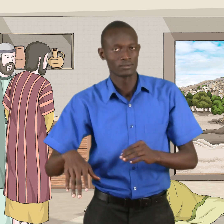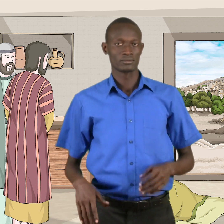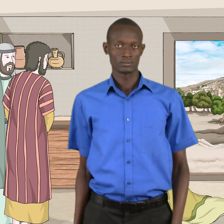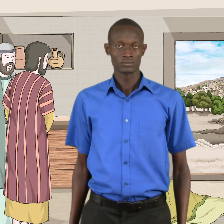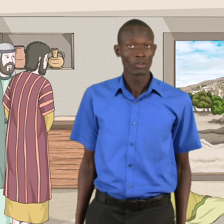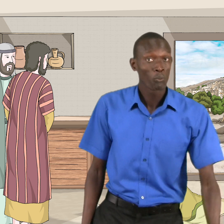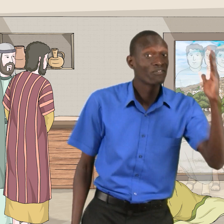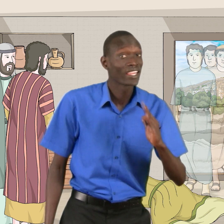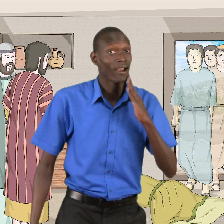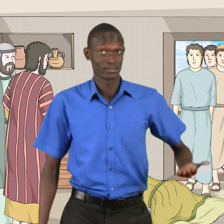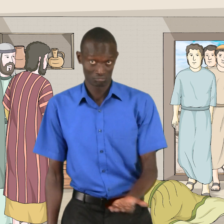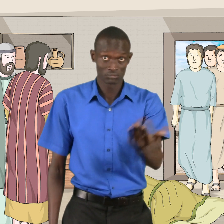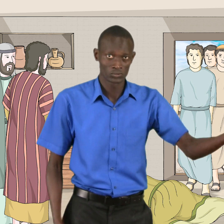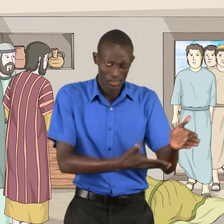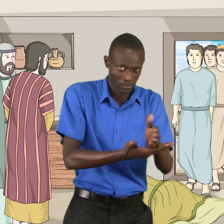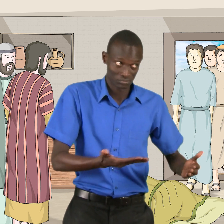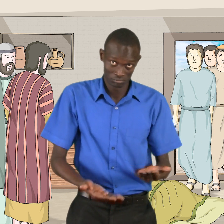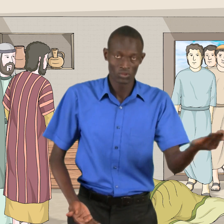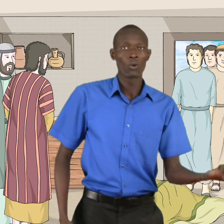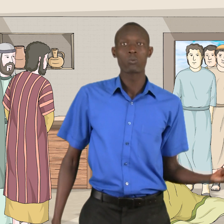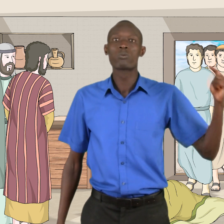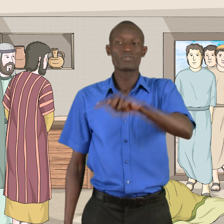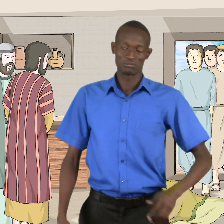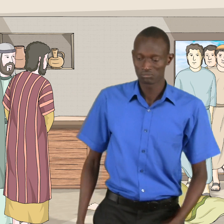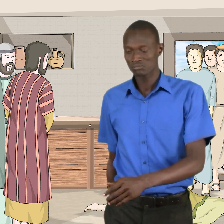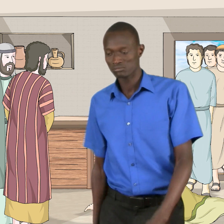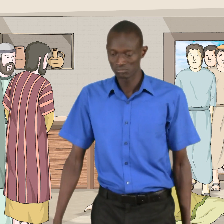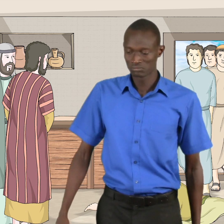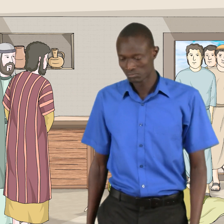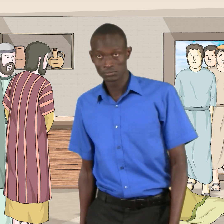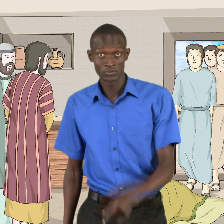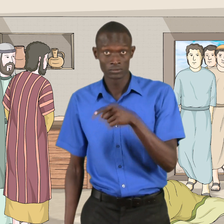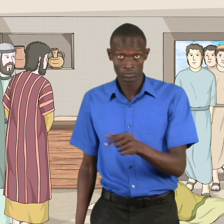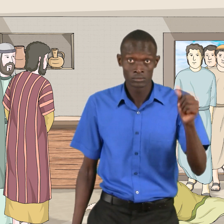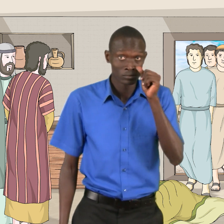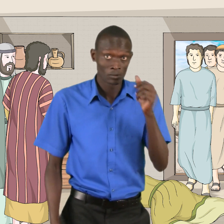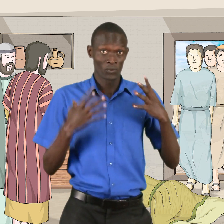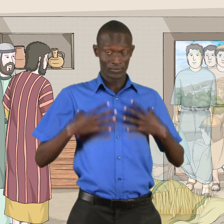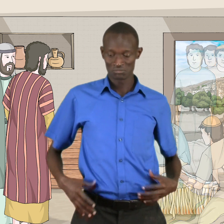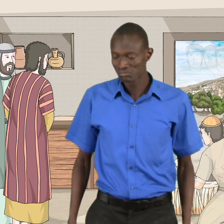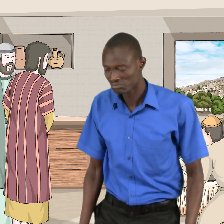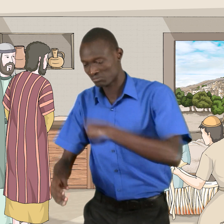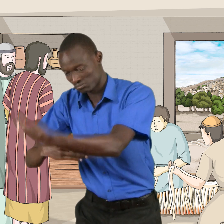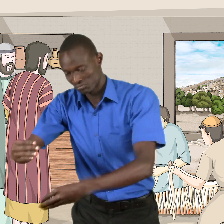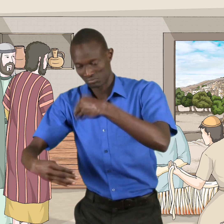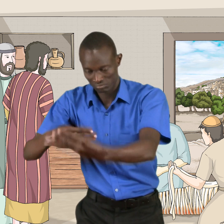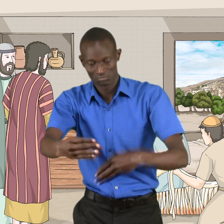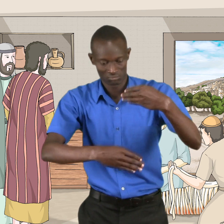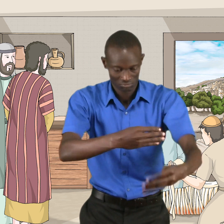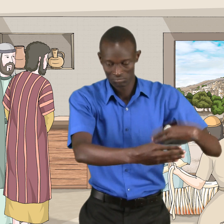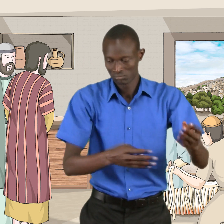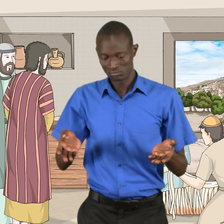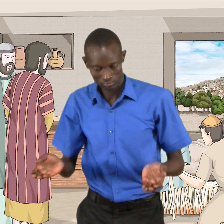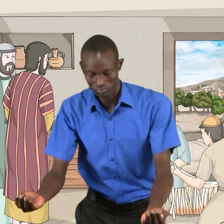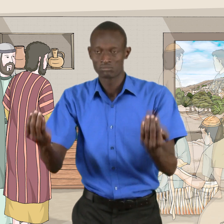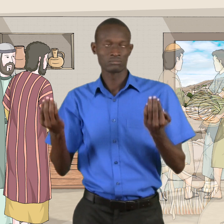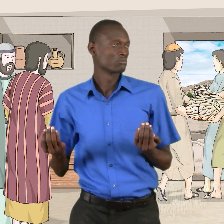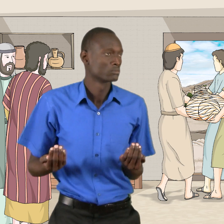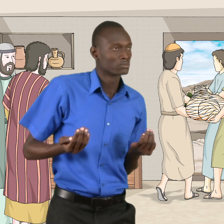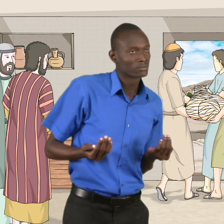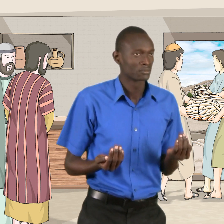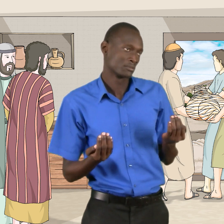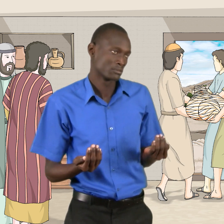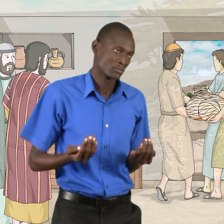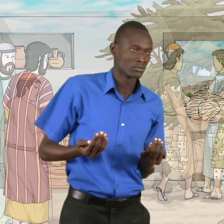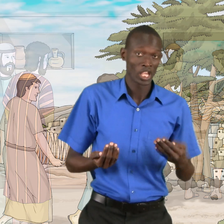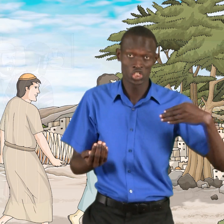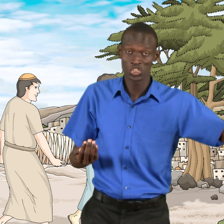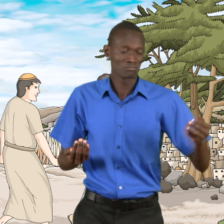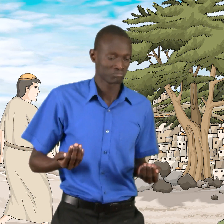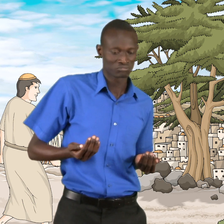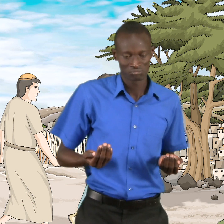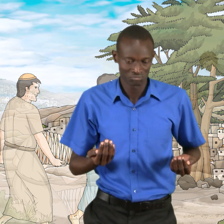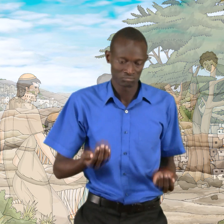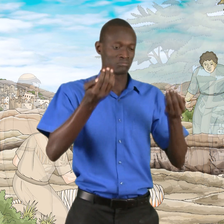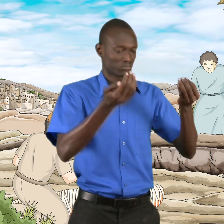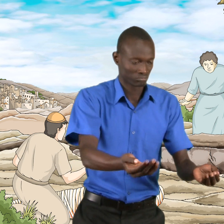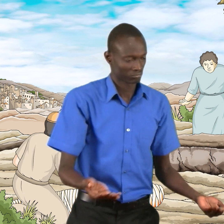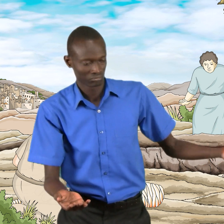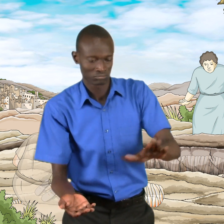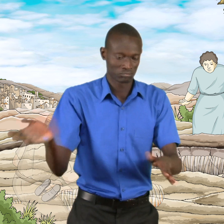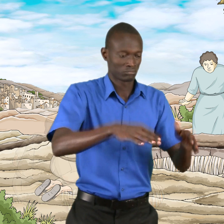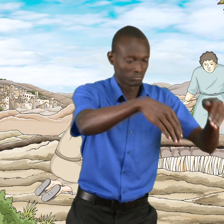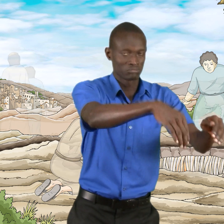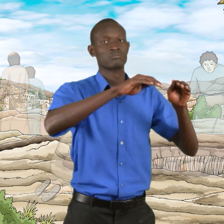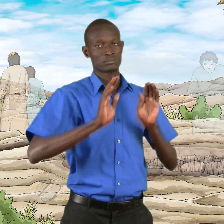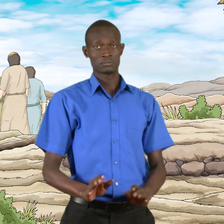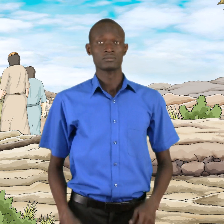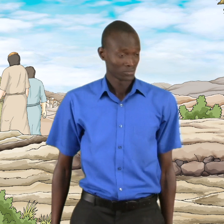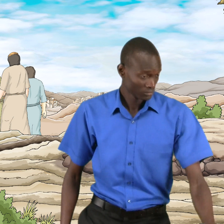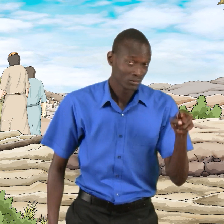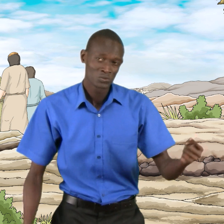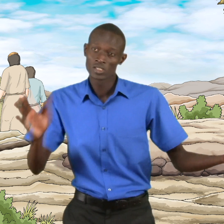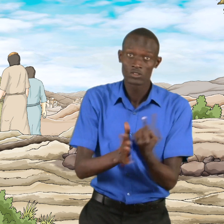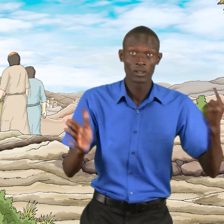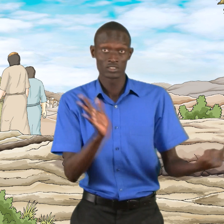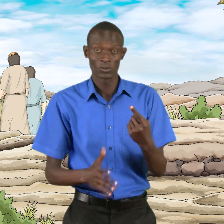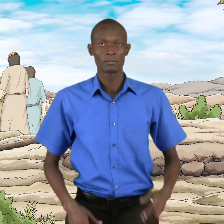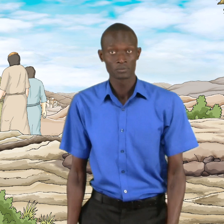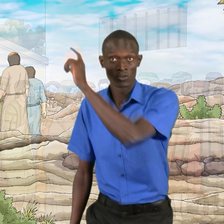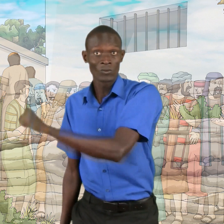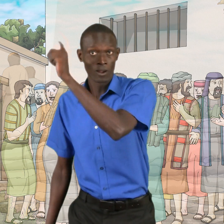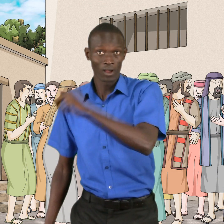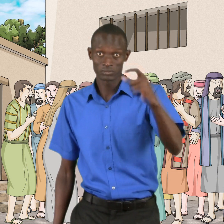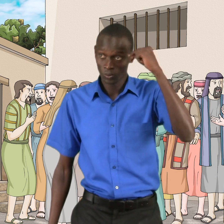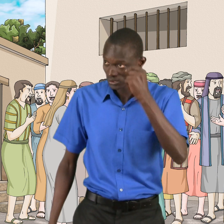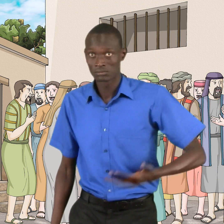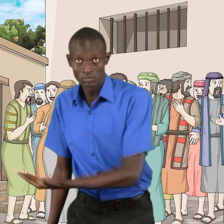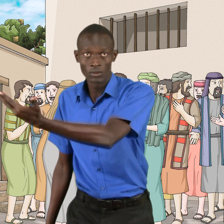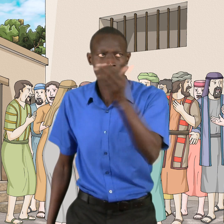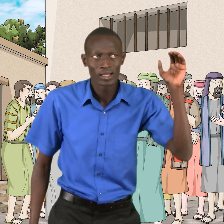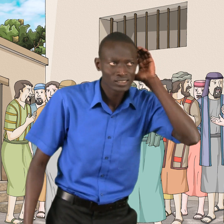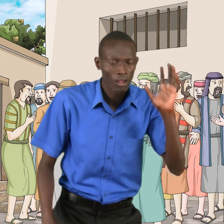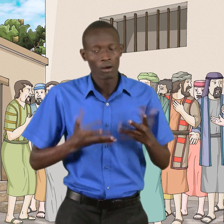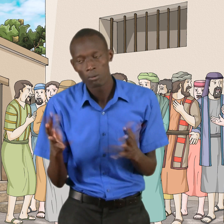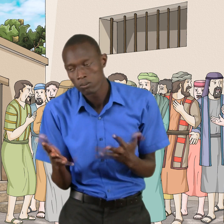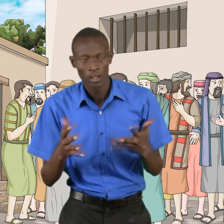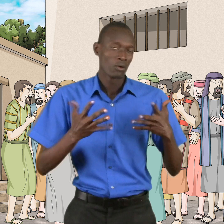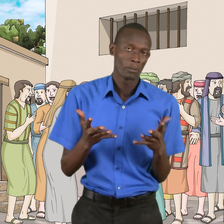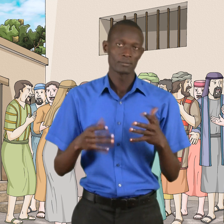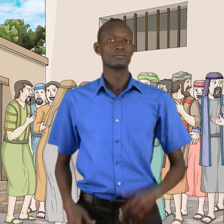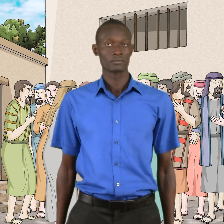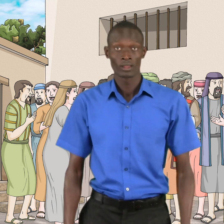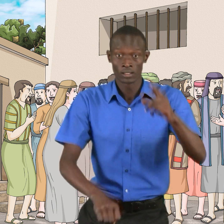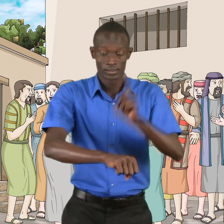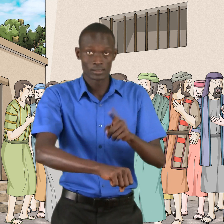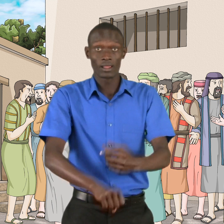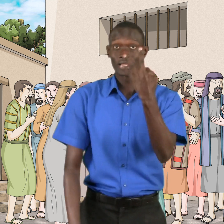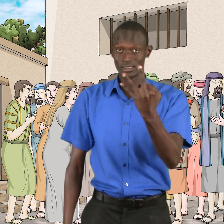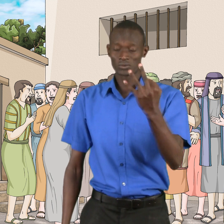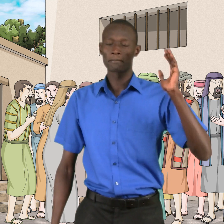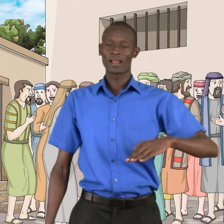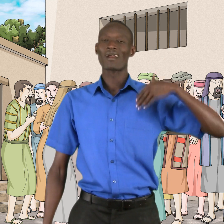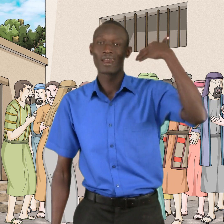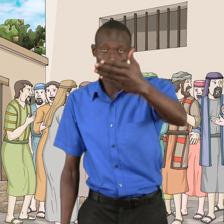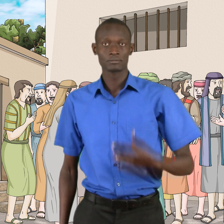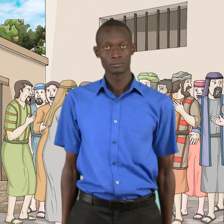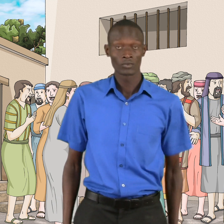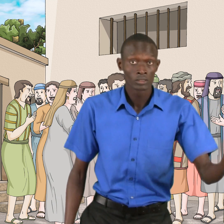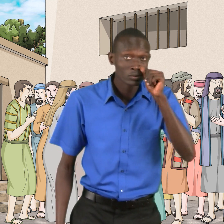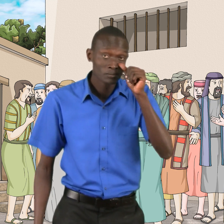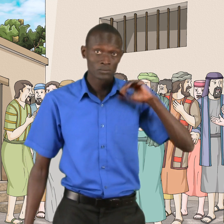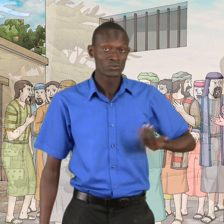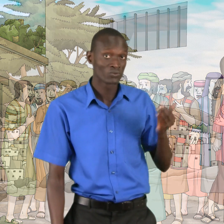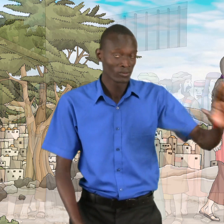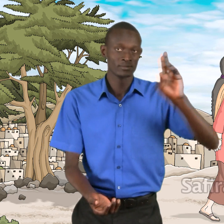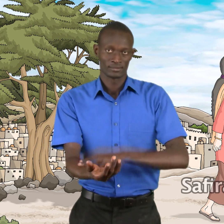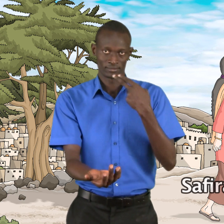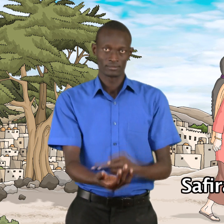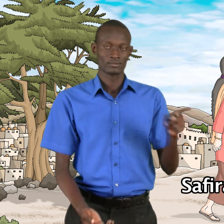Then the young men stepped forward, wrapped up his body, and carried him out and buried him.